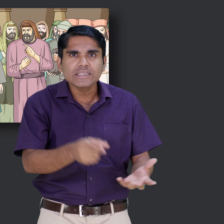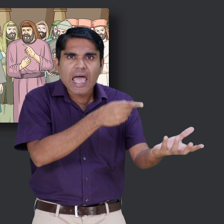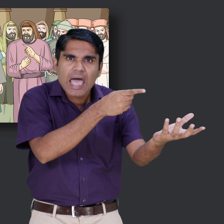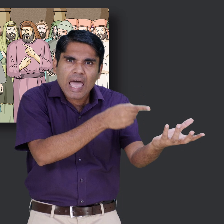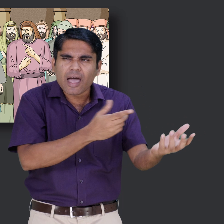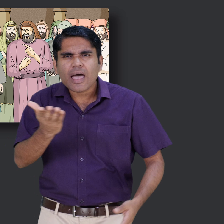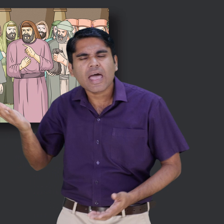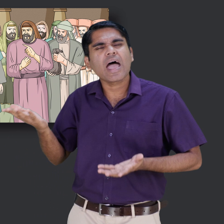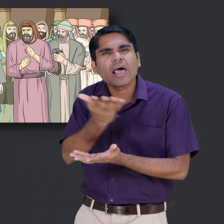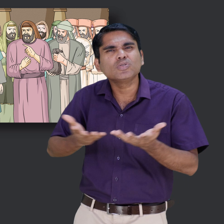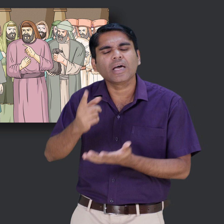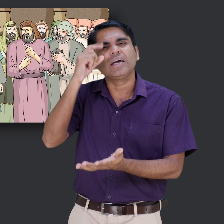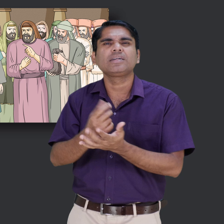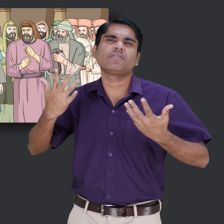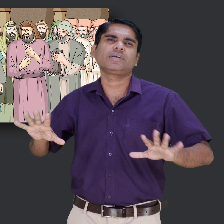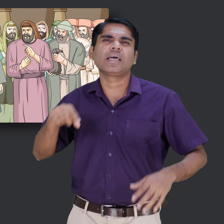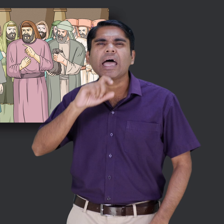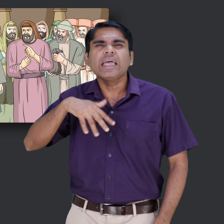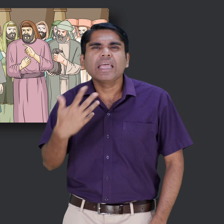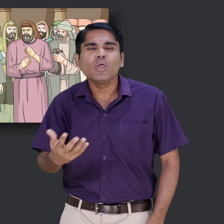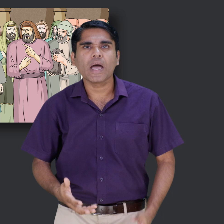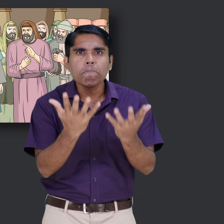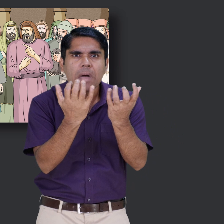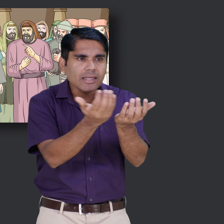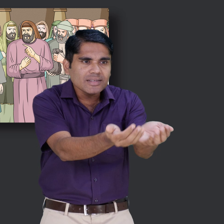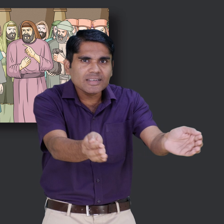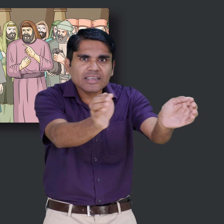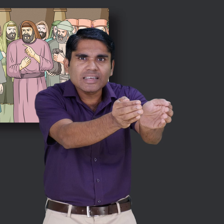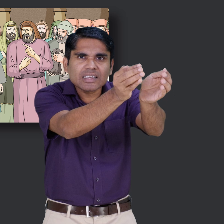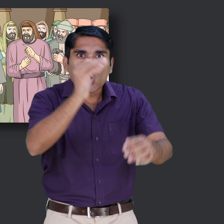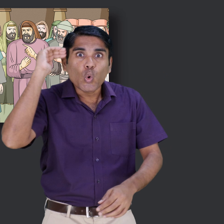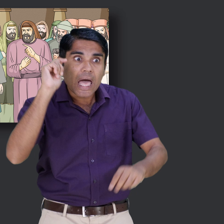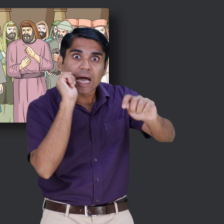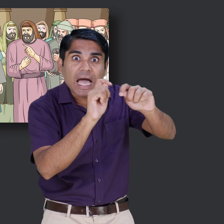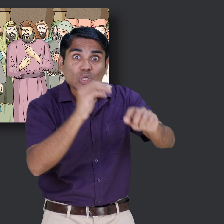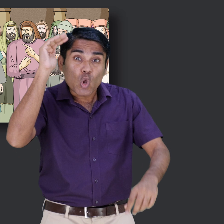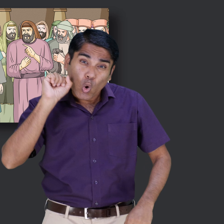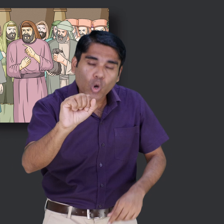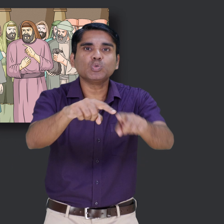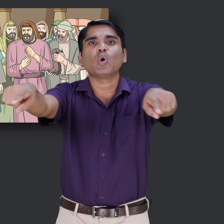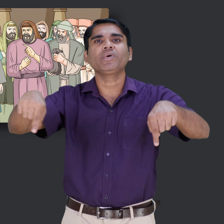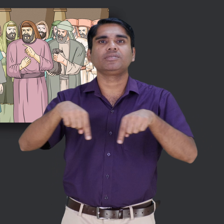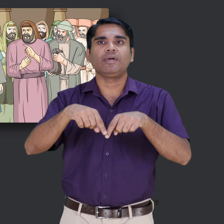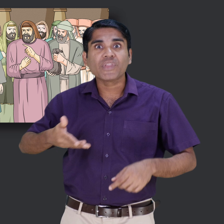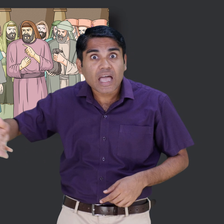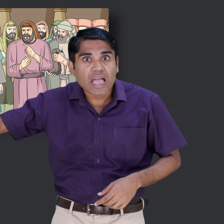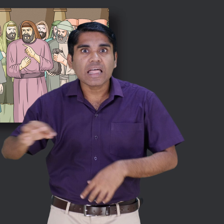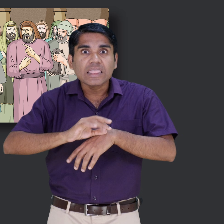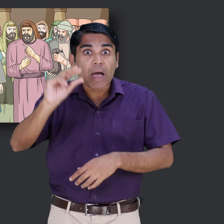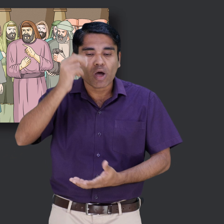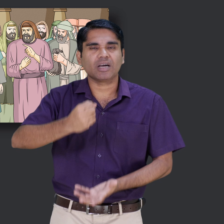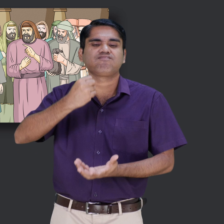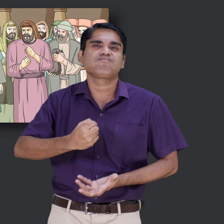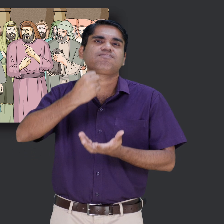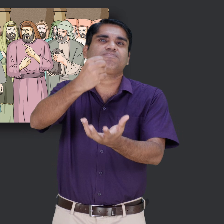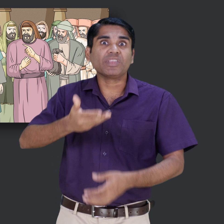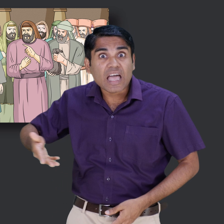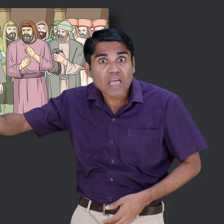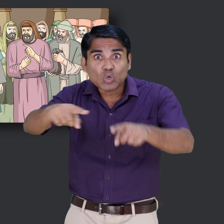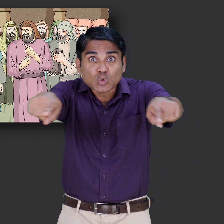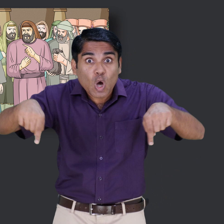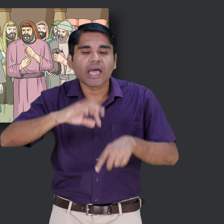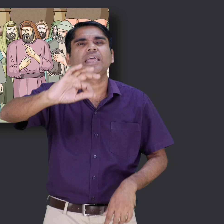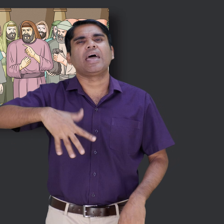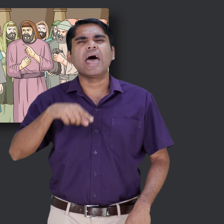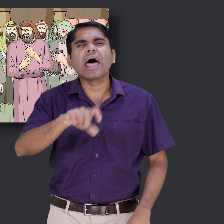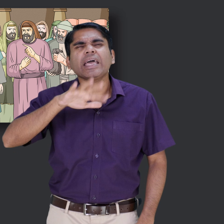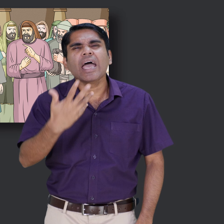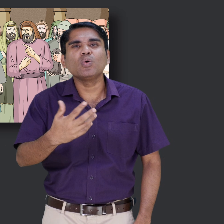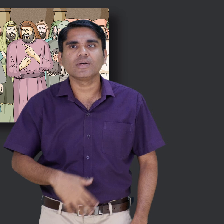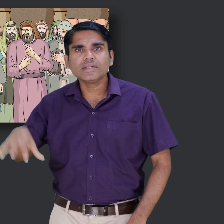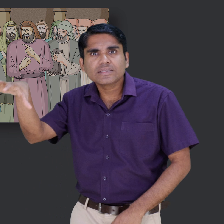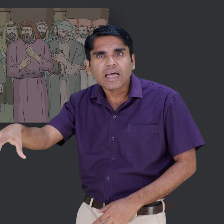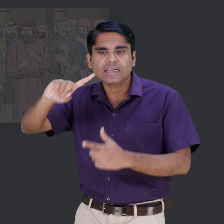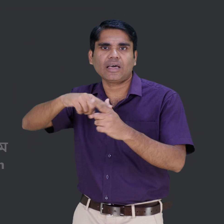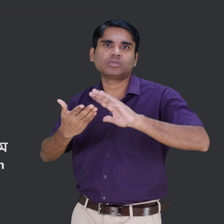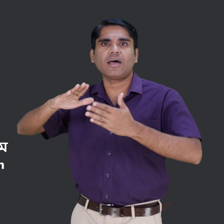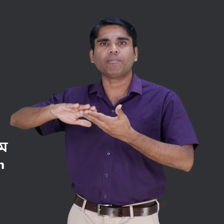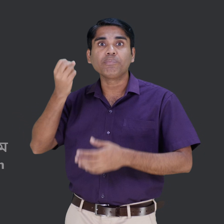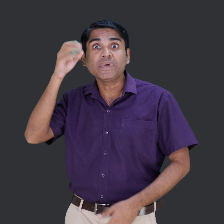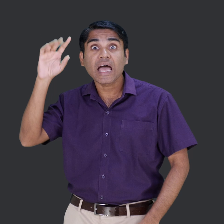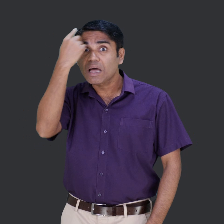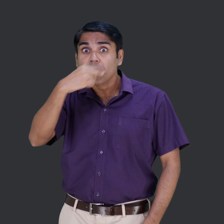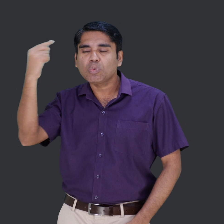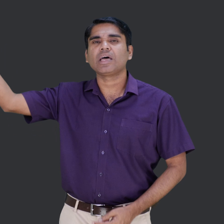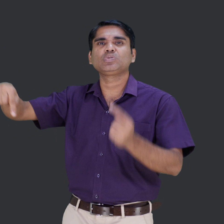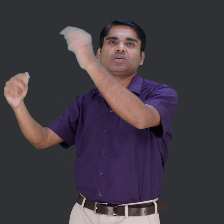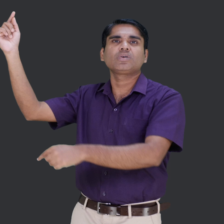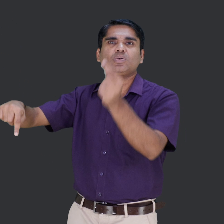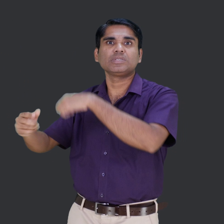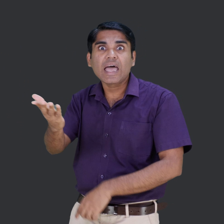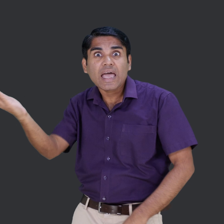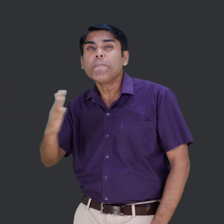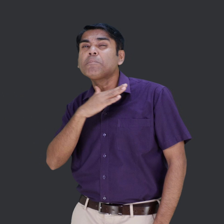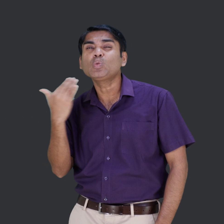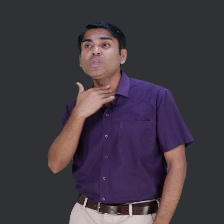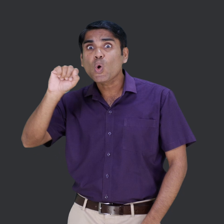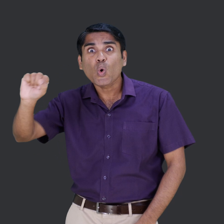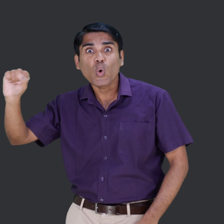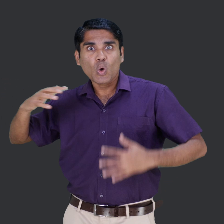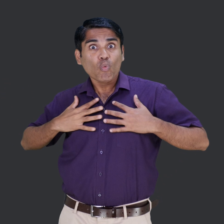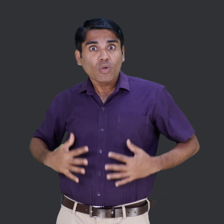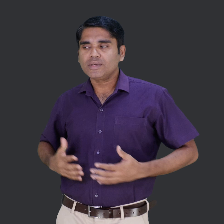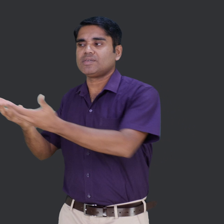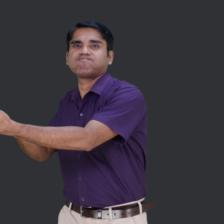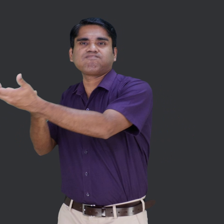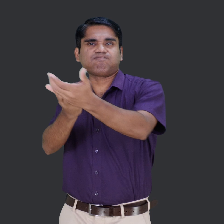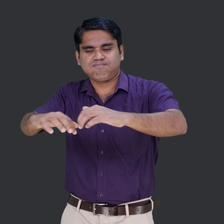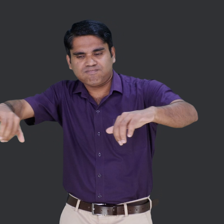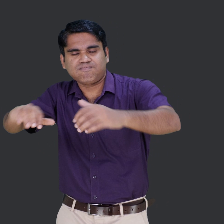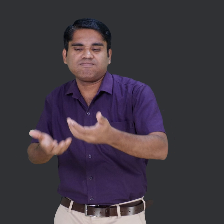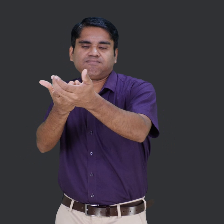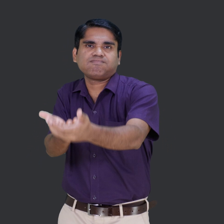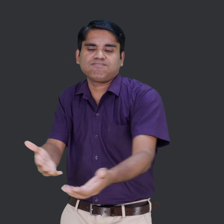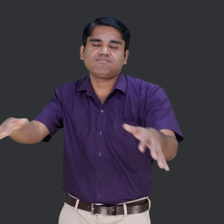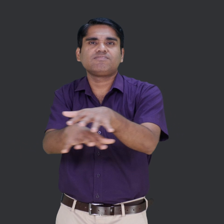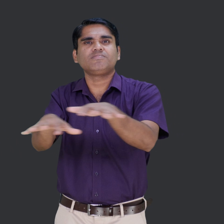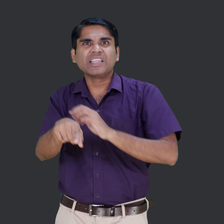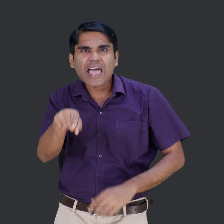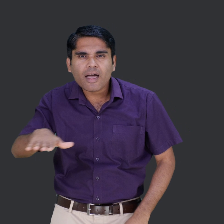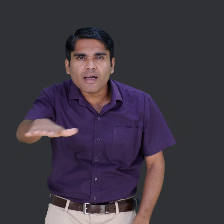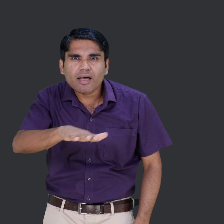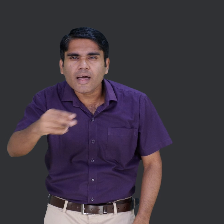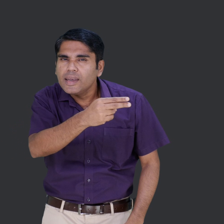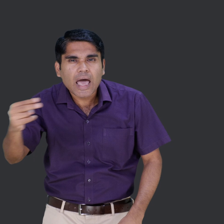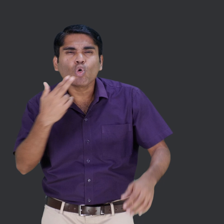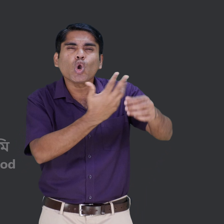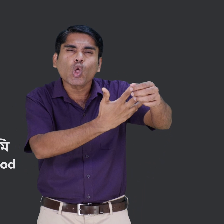After conferring together, they used the money to buy the potter’s field as a burial place for foreigners.